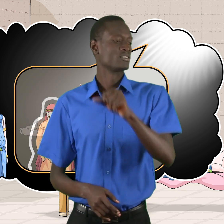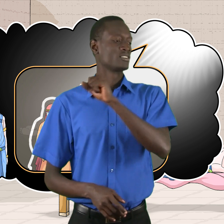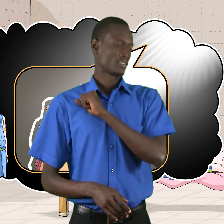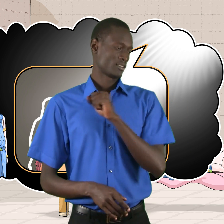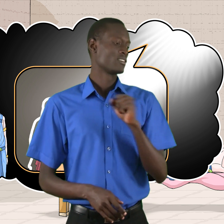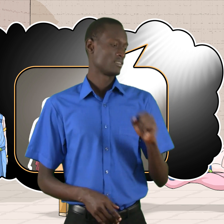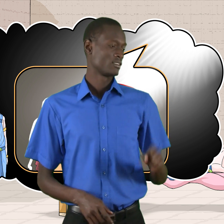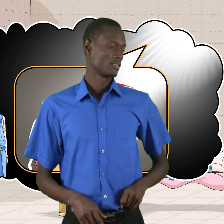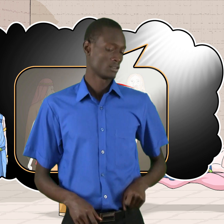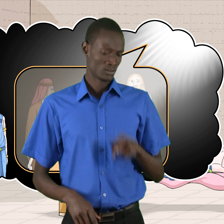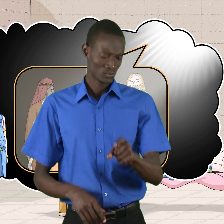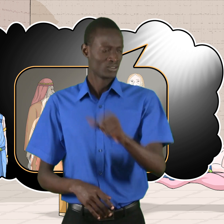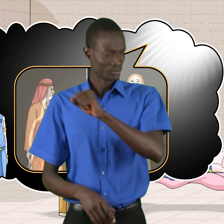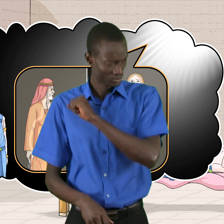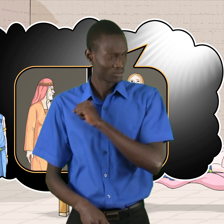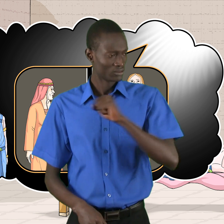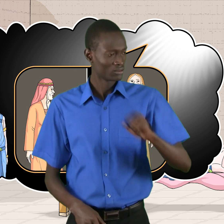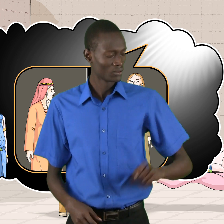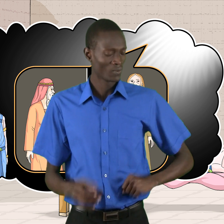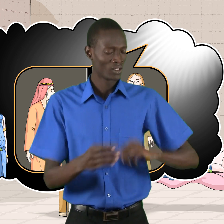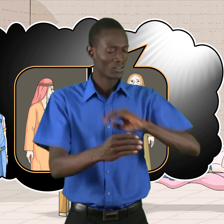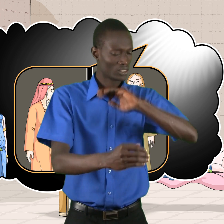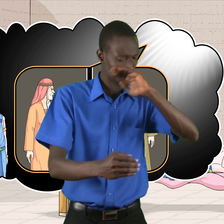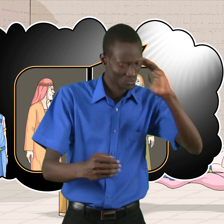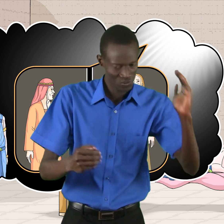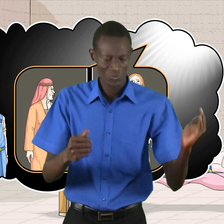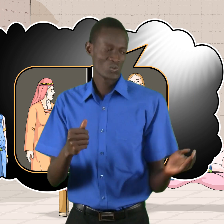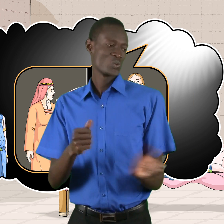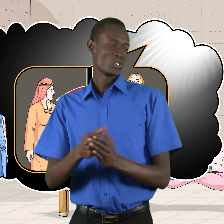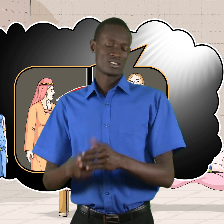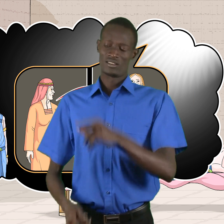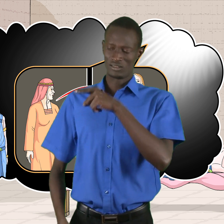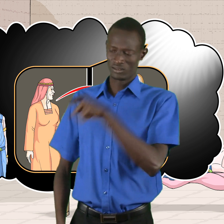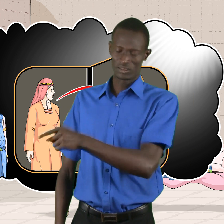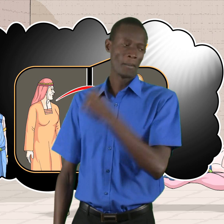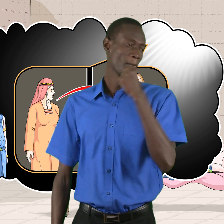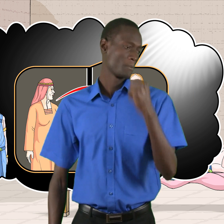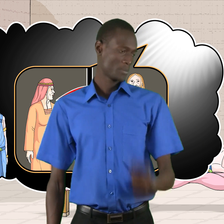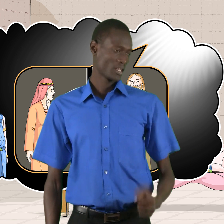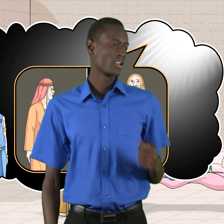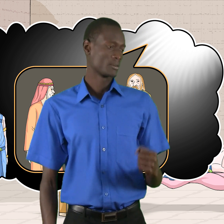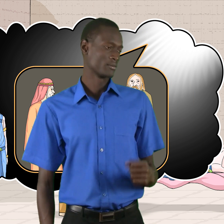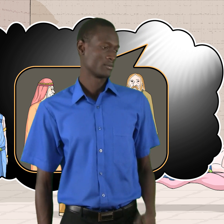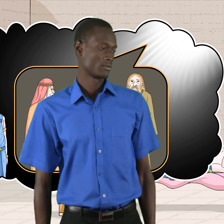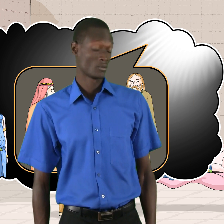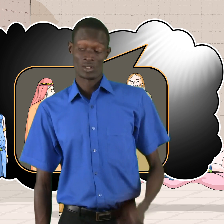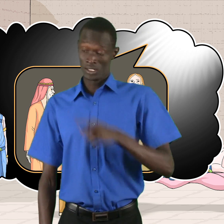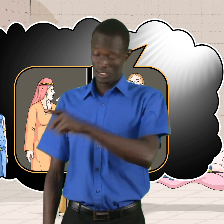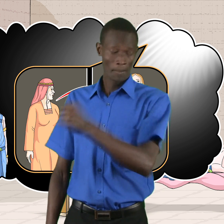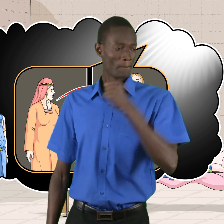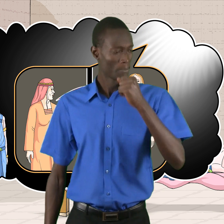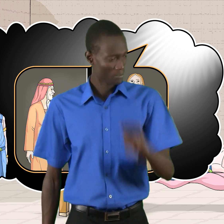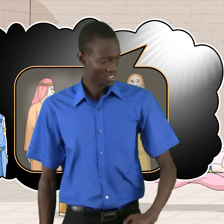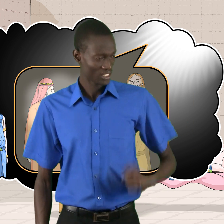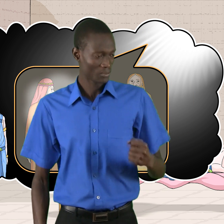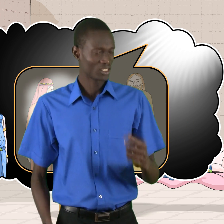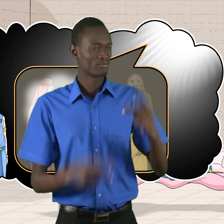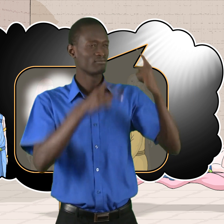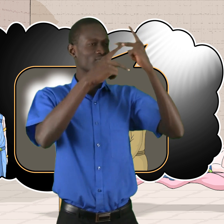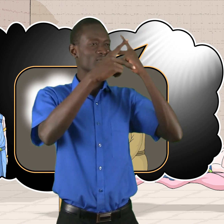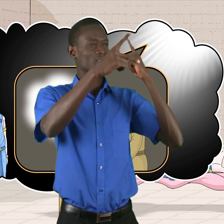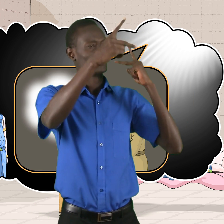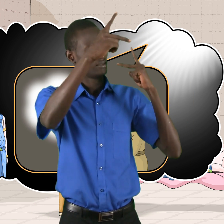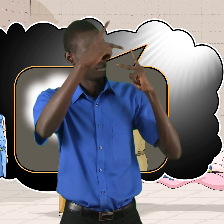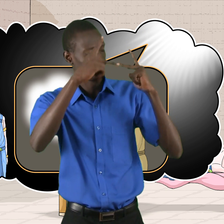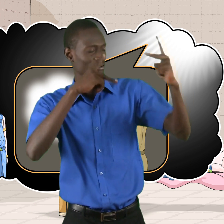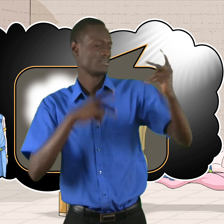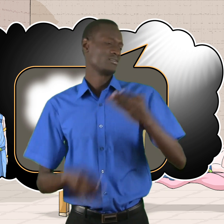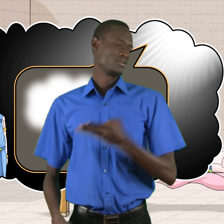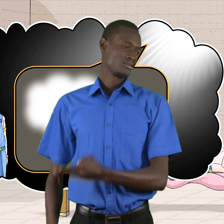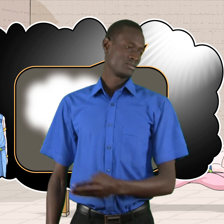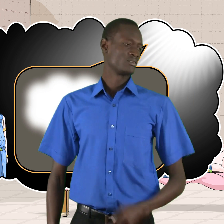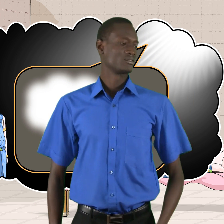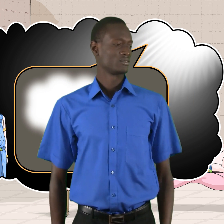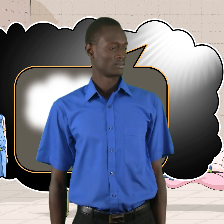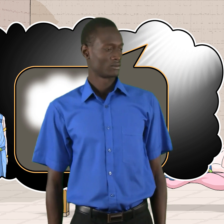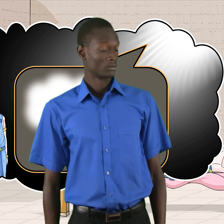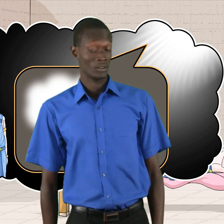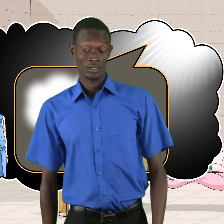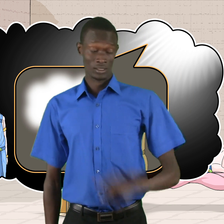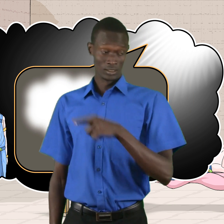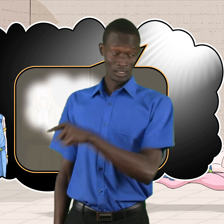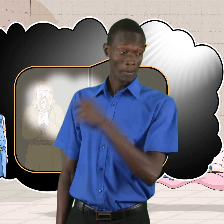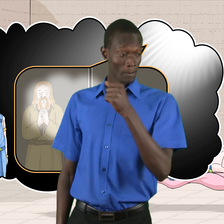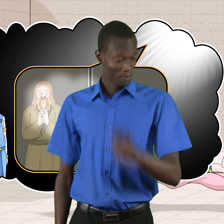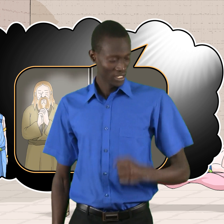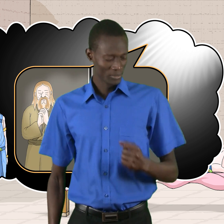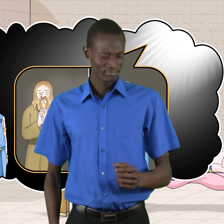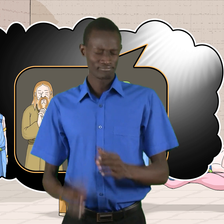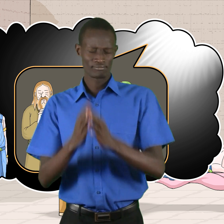Now return the man’s wife, for he is a prophet;